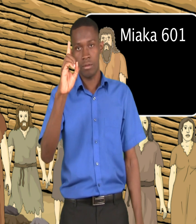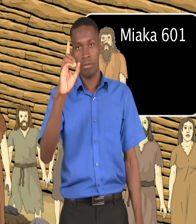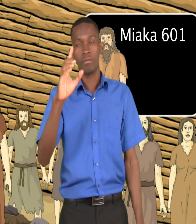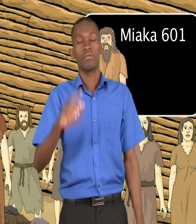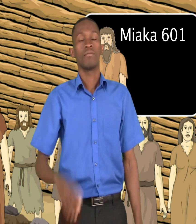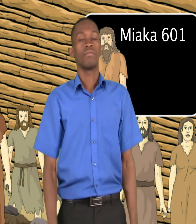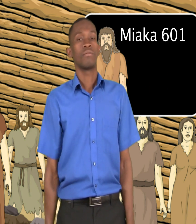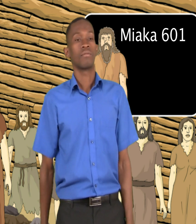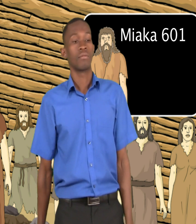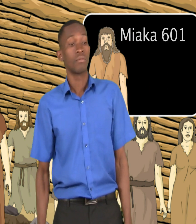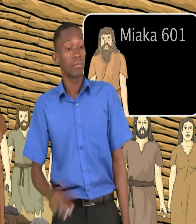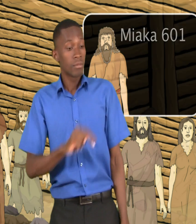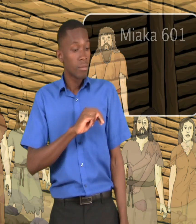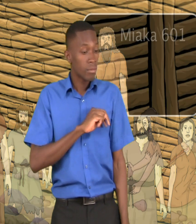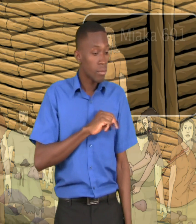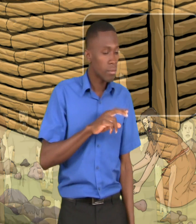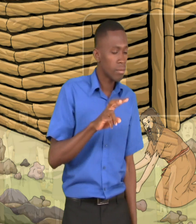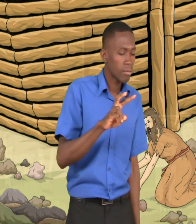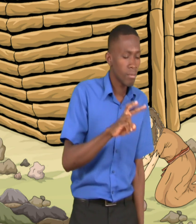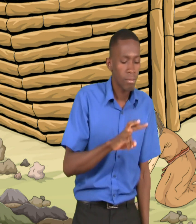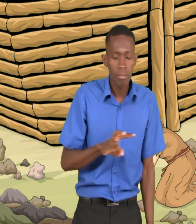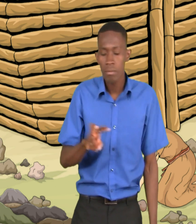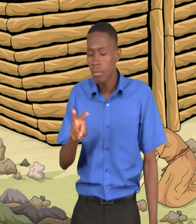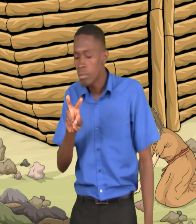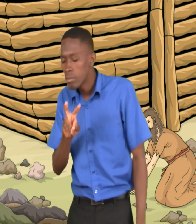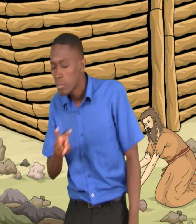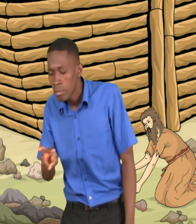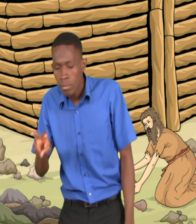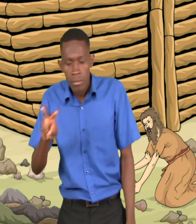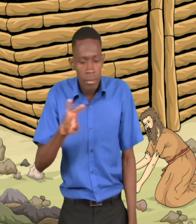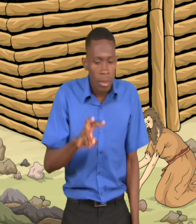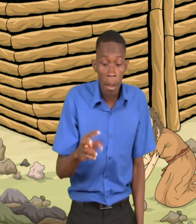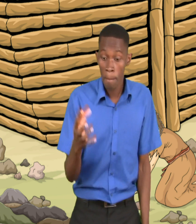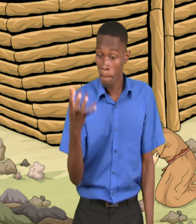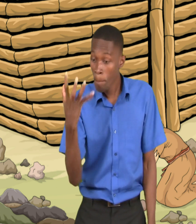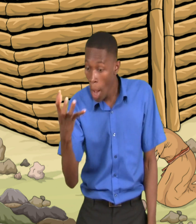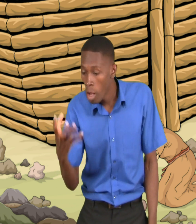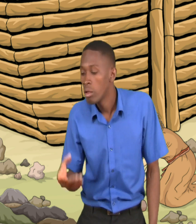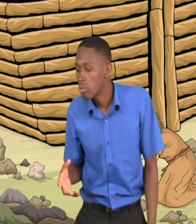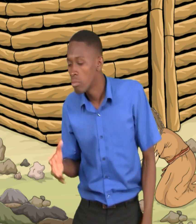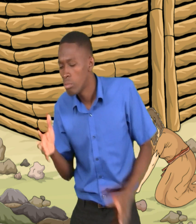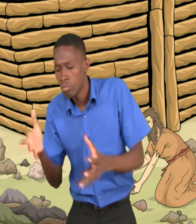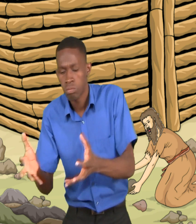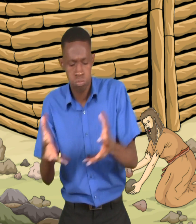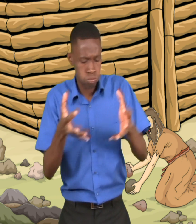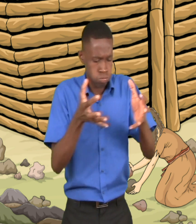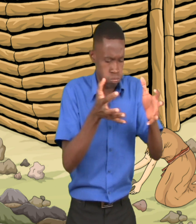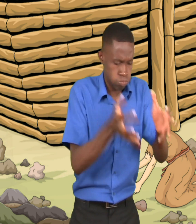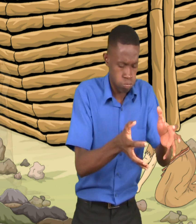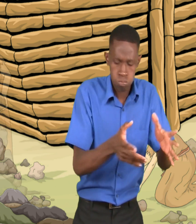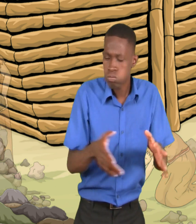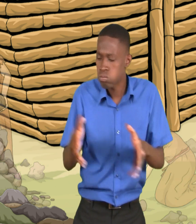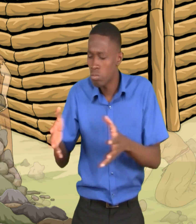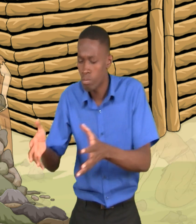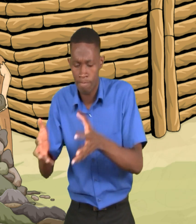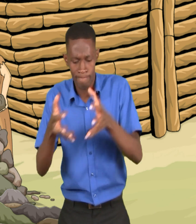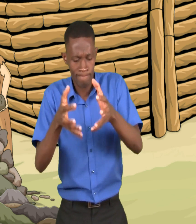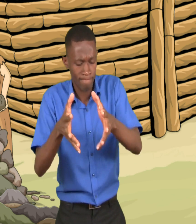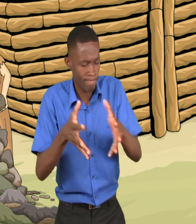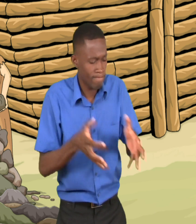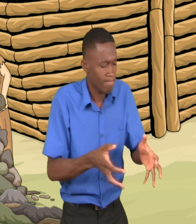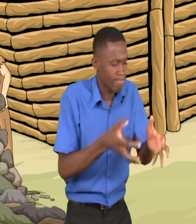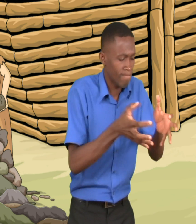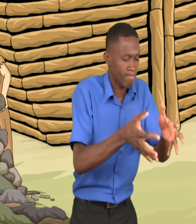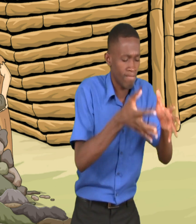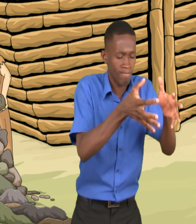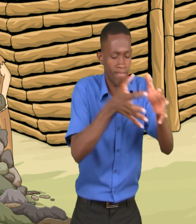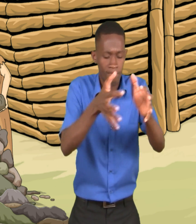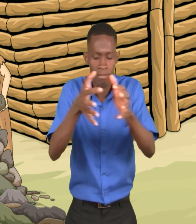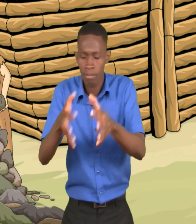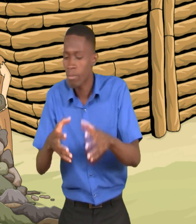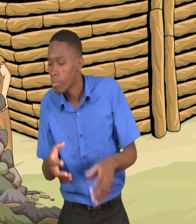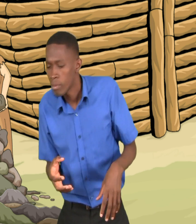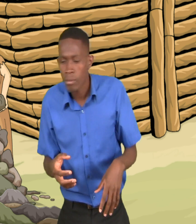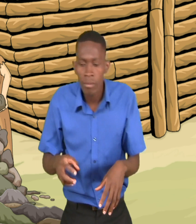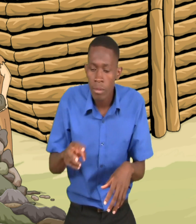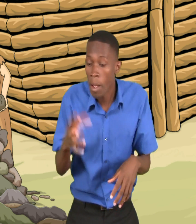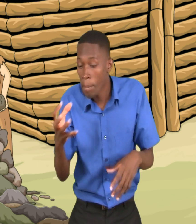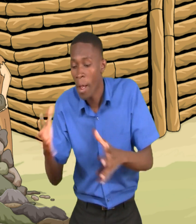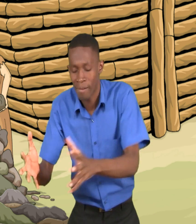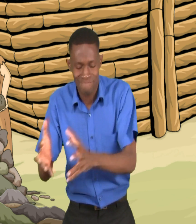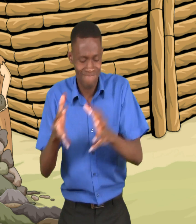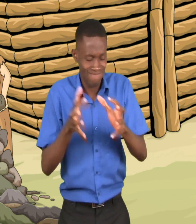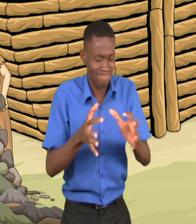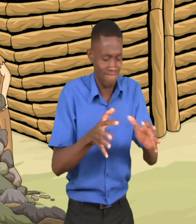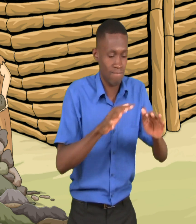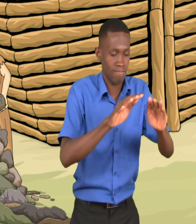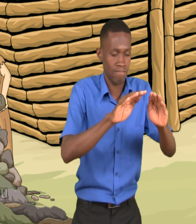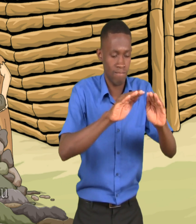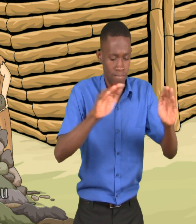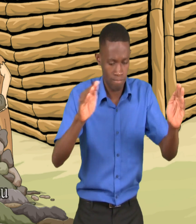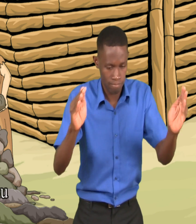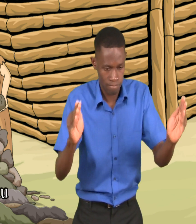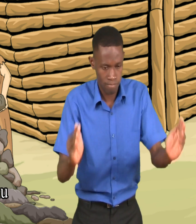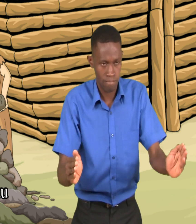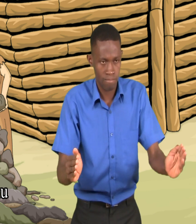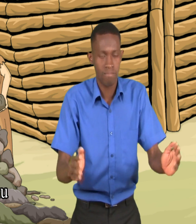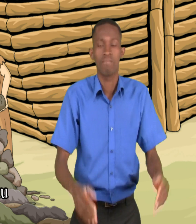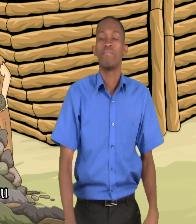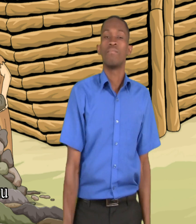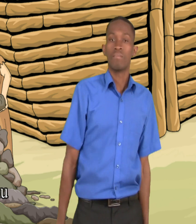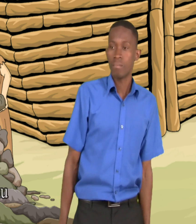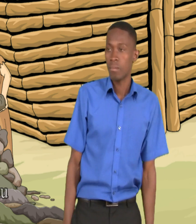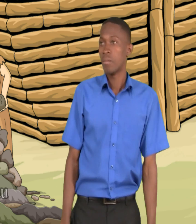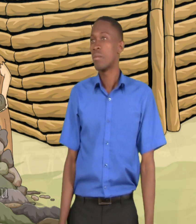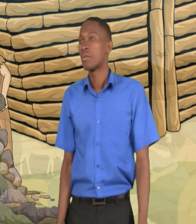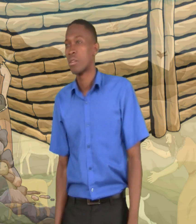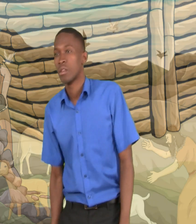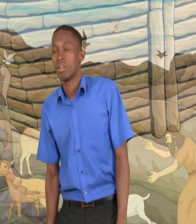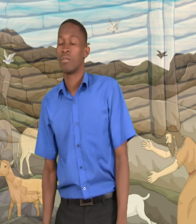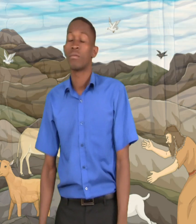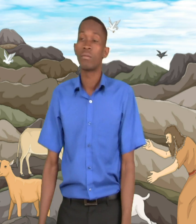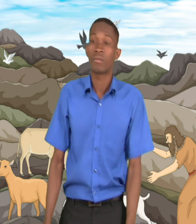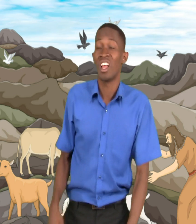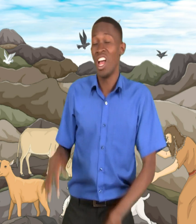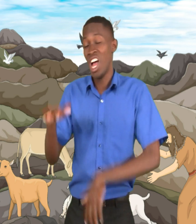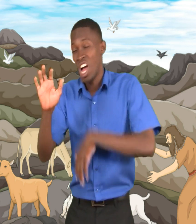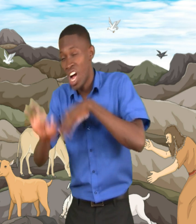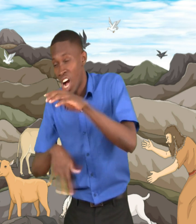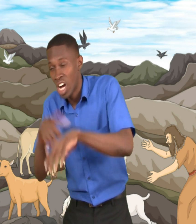Then Noah built an altar to the LORD.